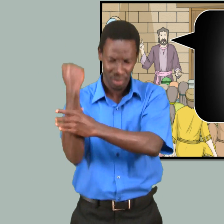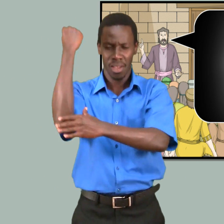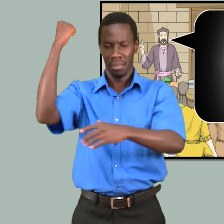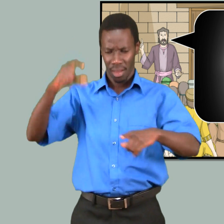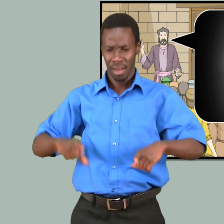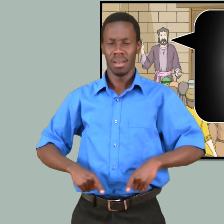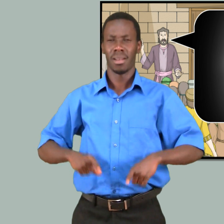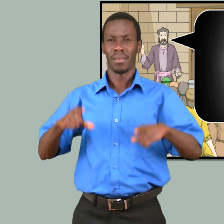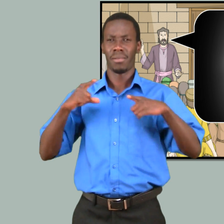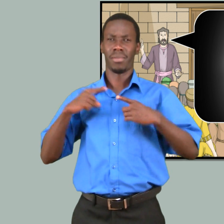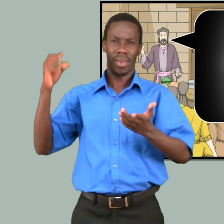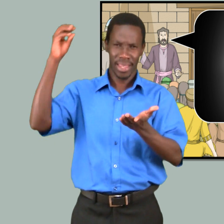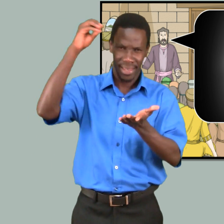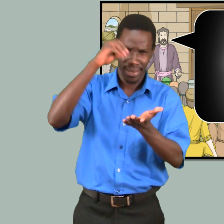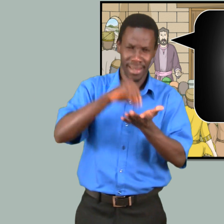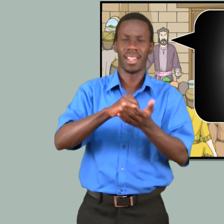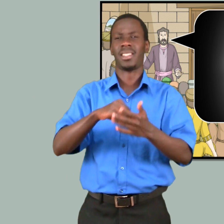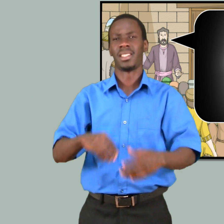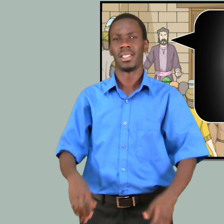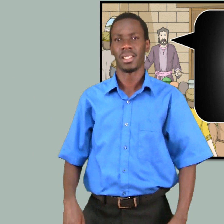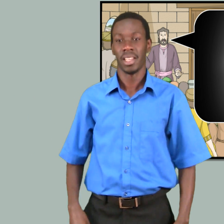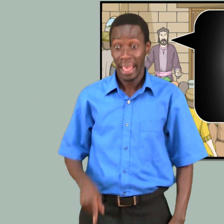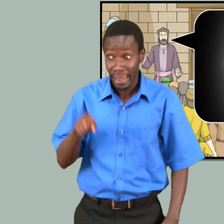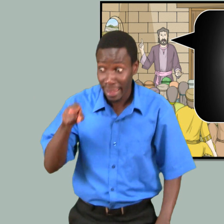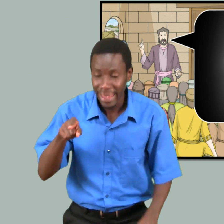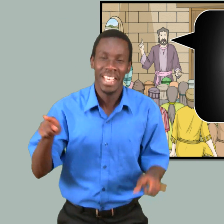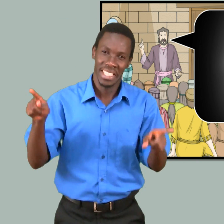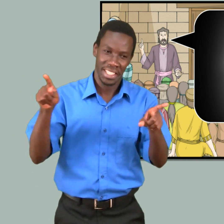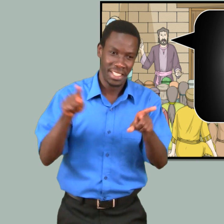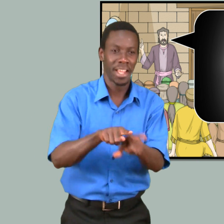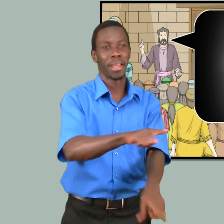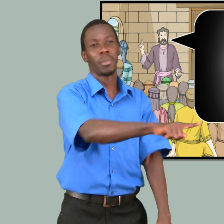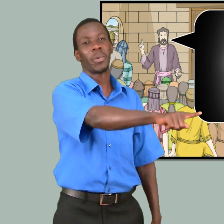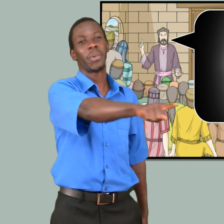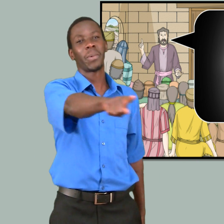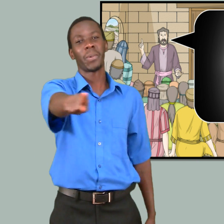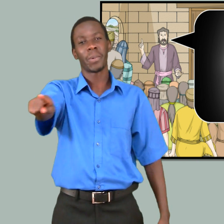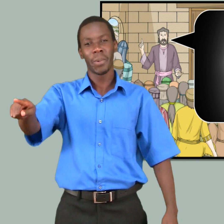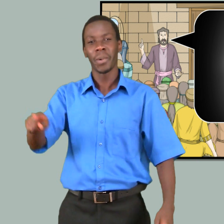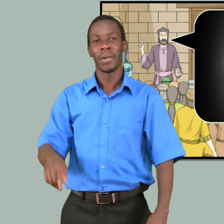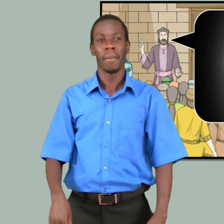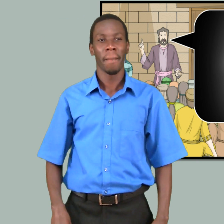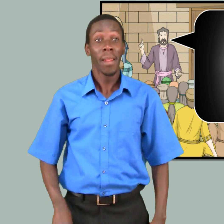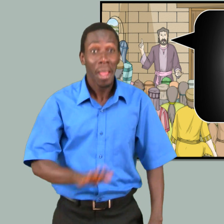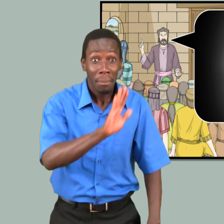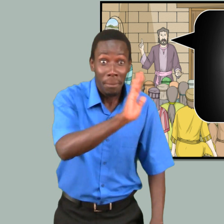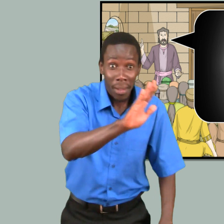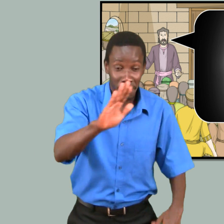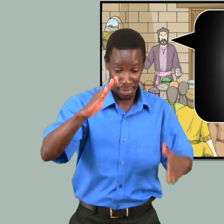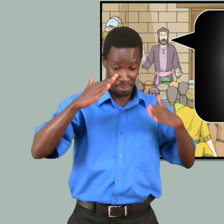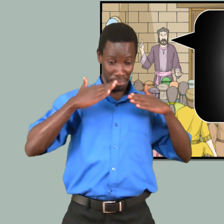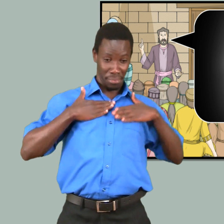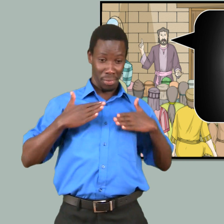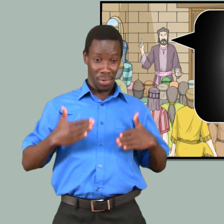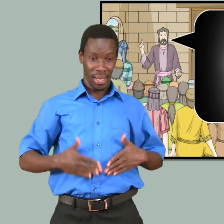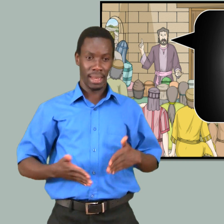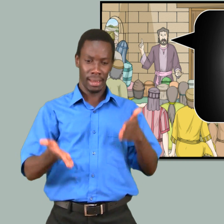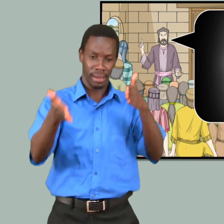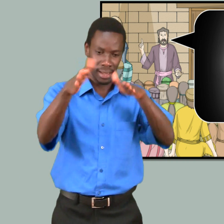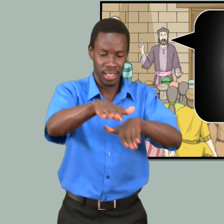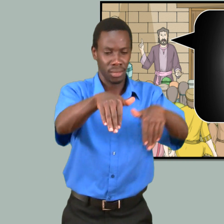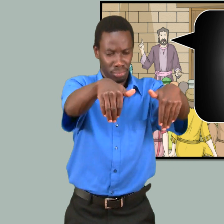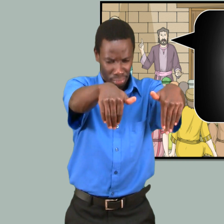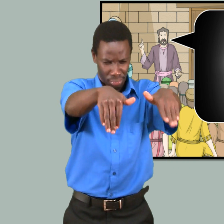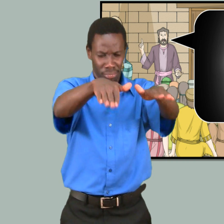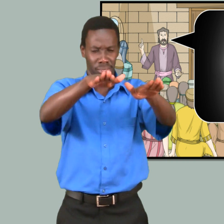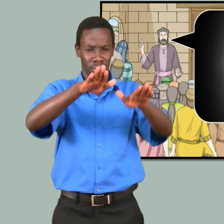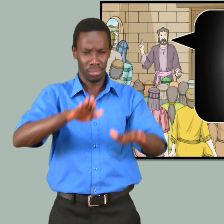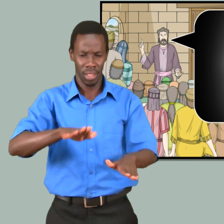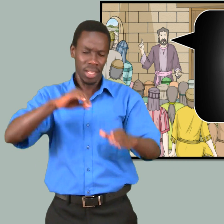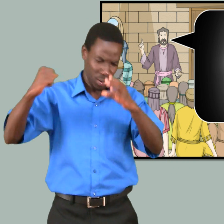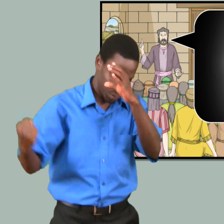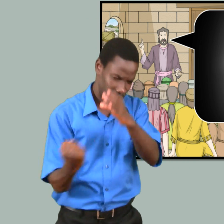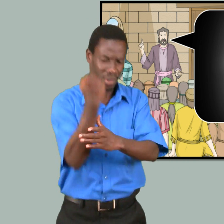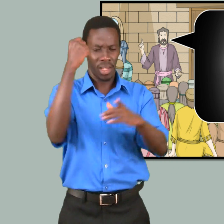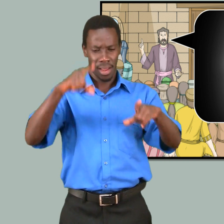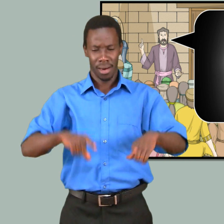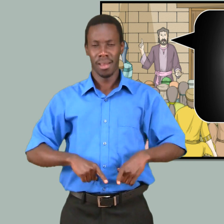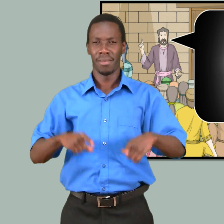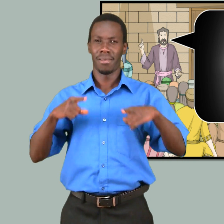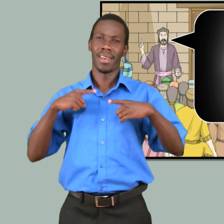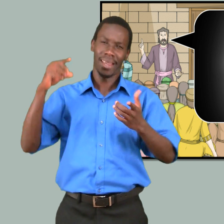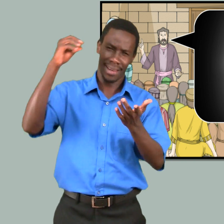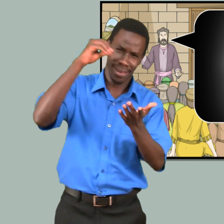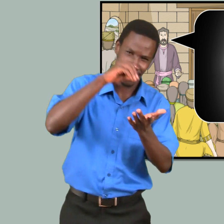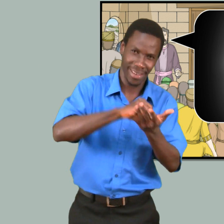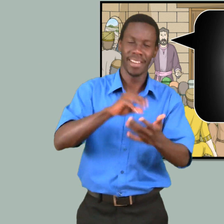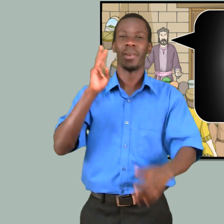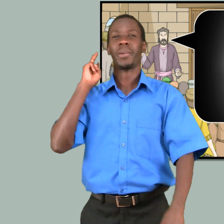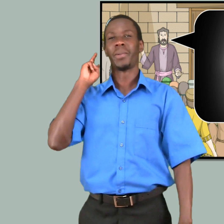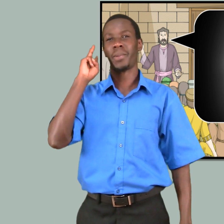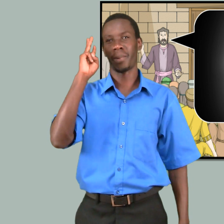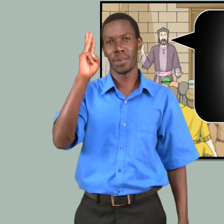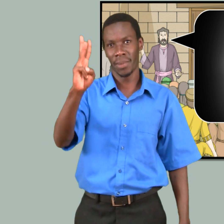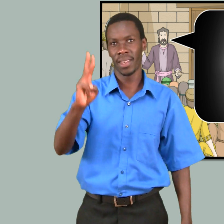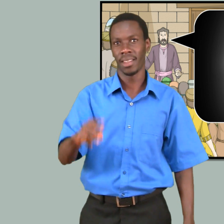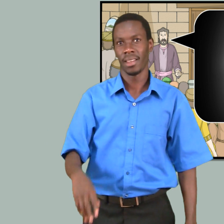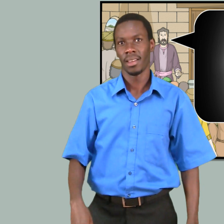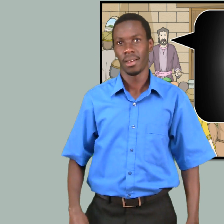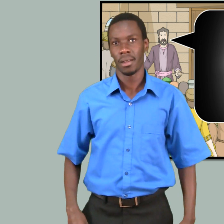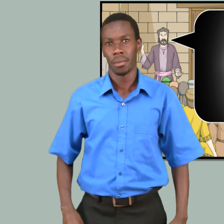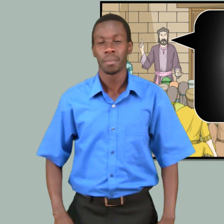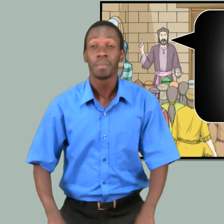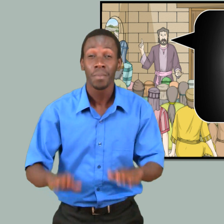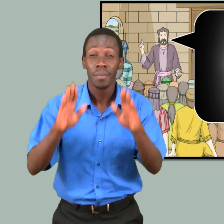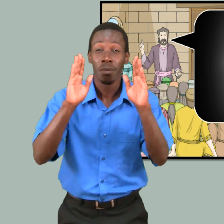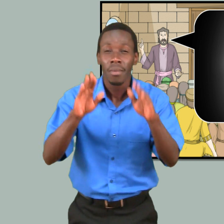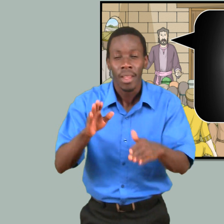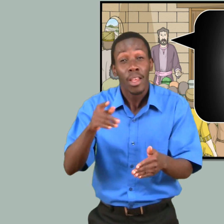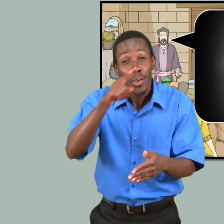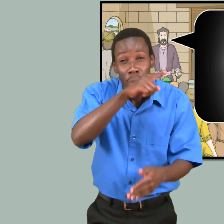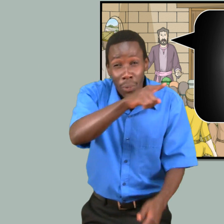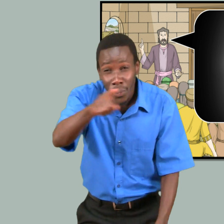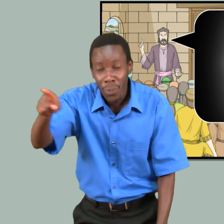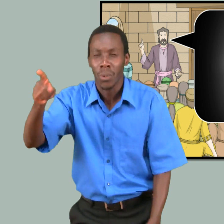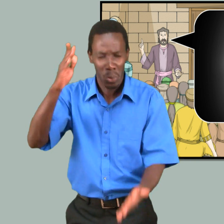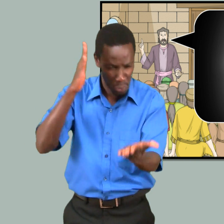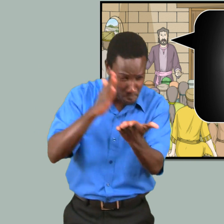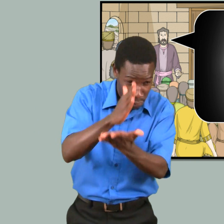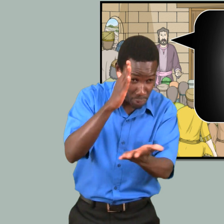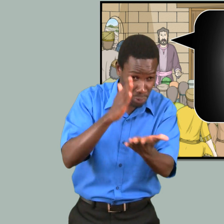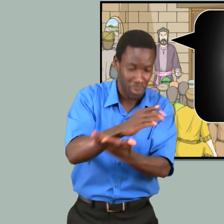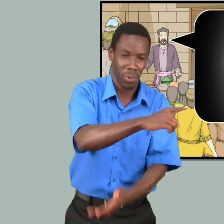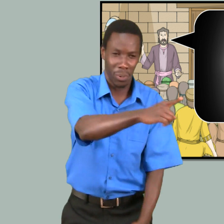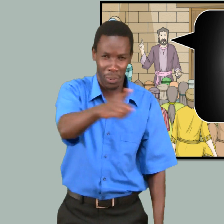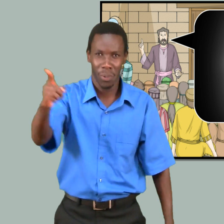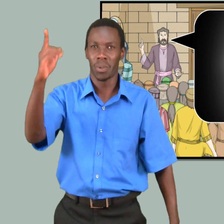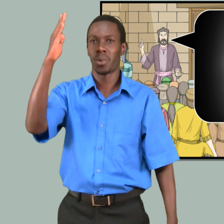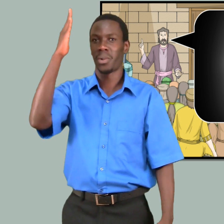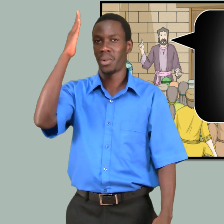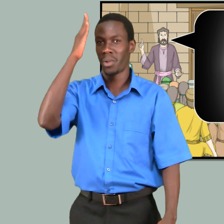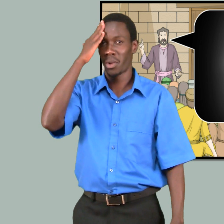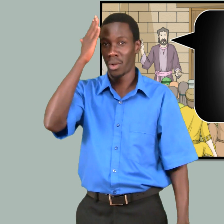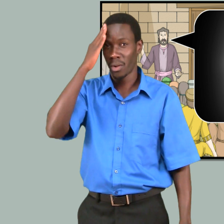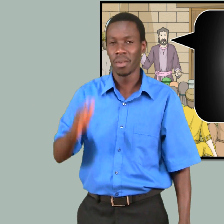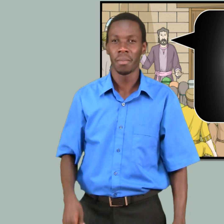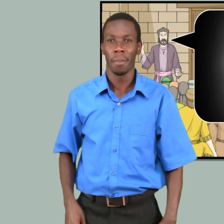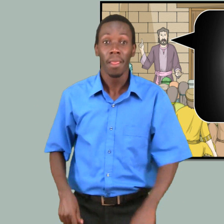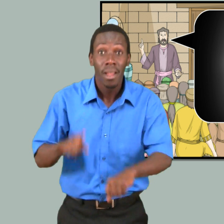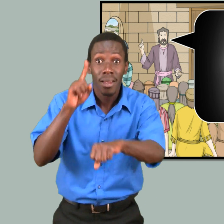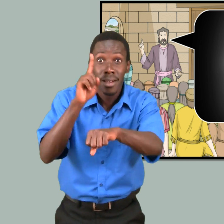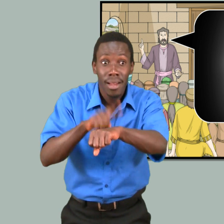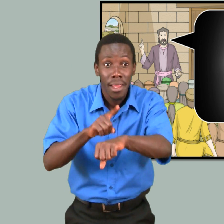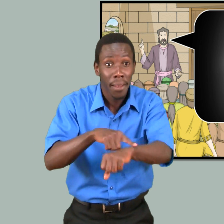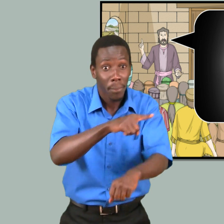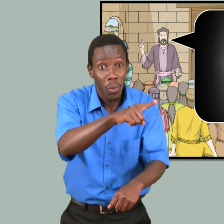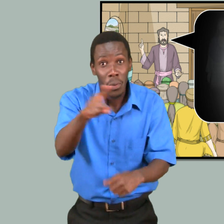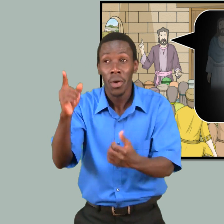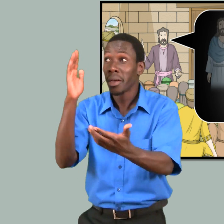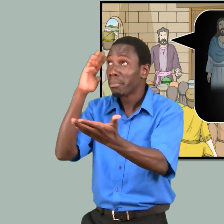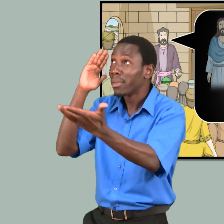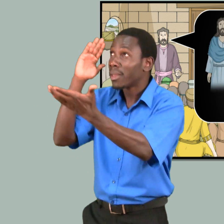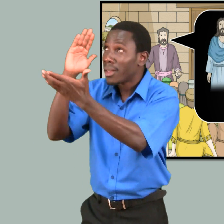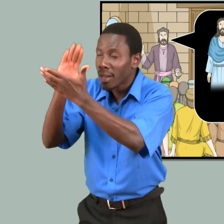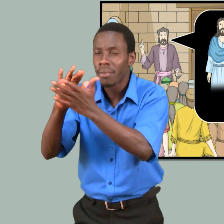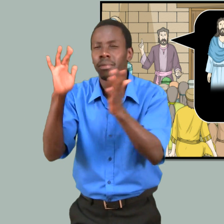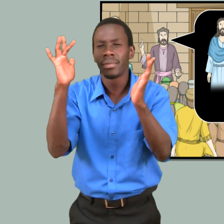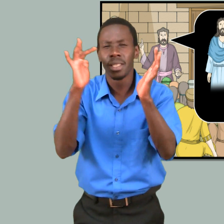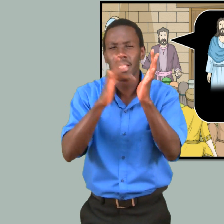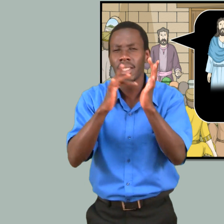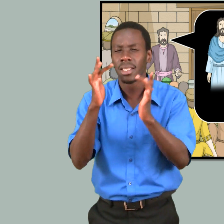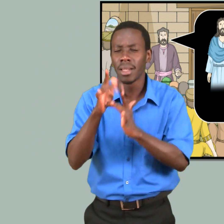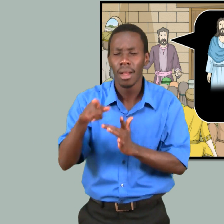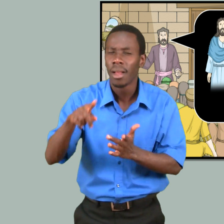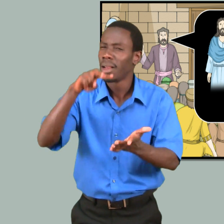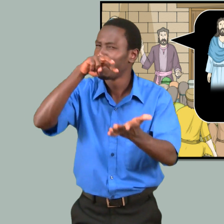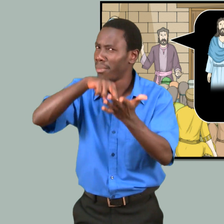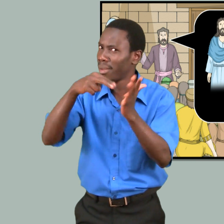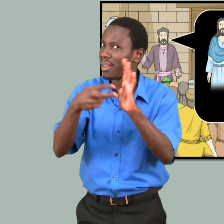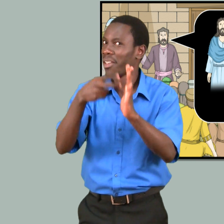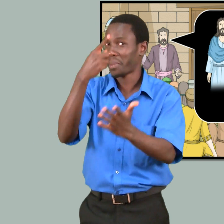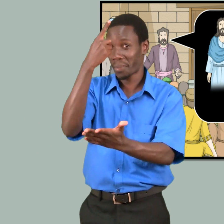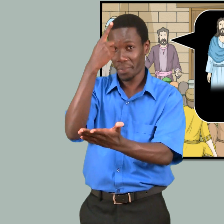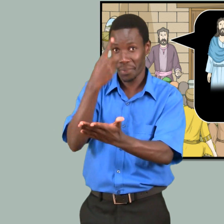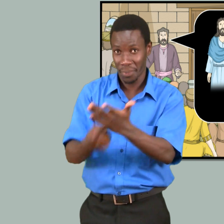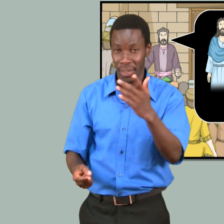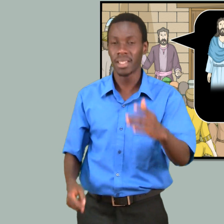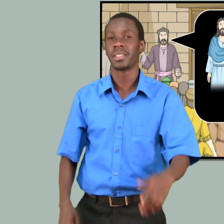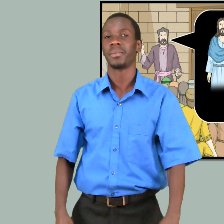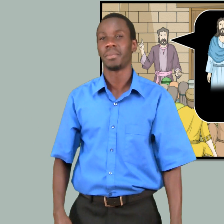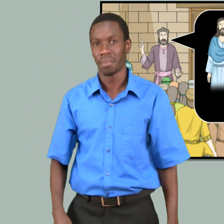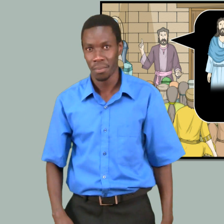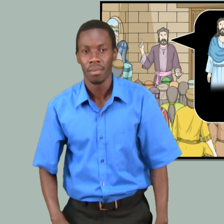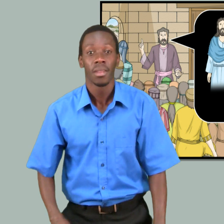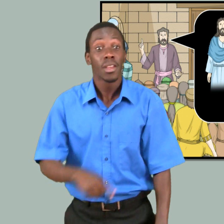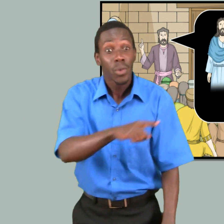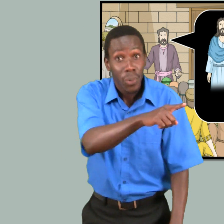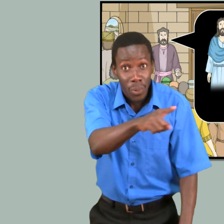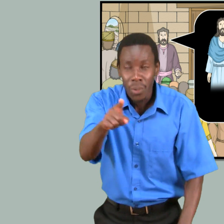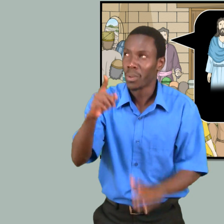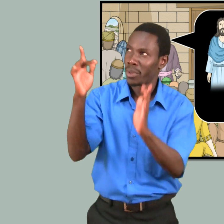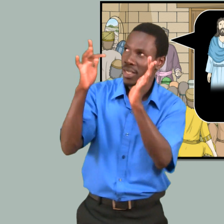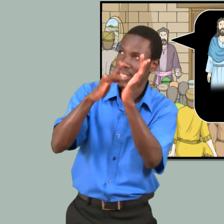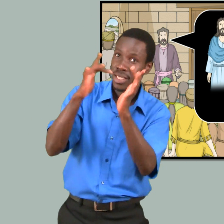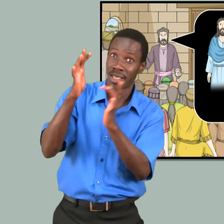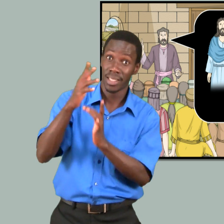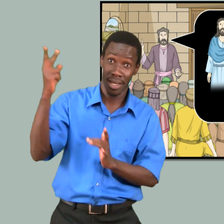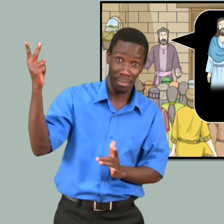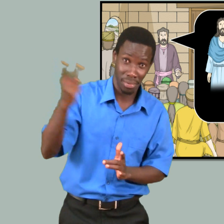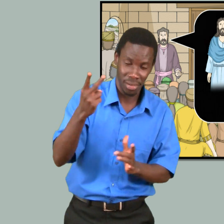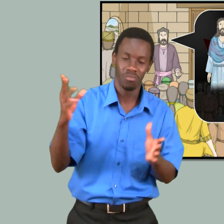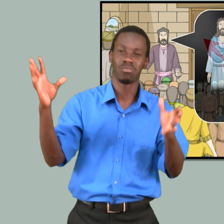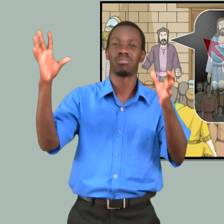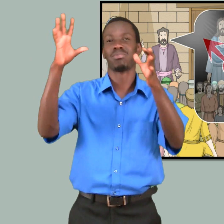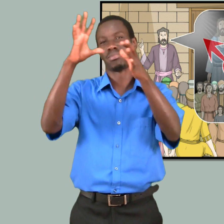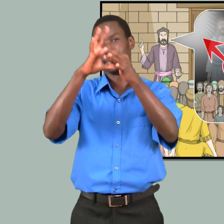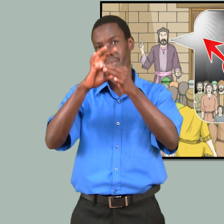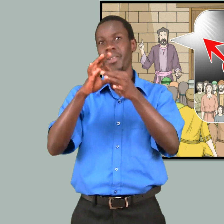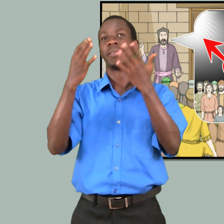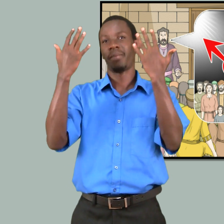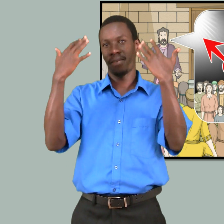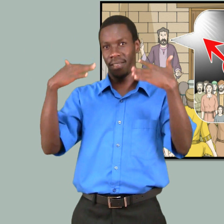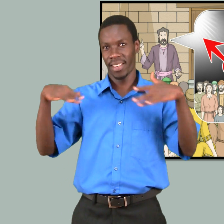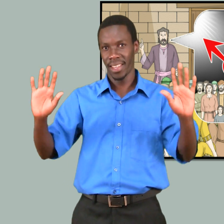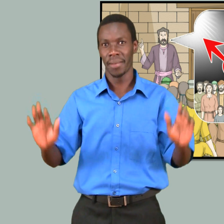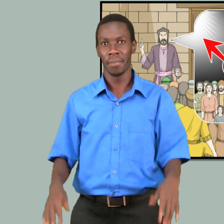By His power God raised the Lord from the dead, and He will raise us also.